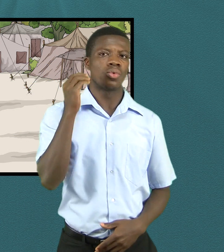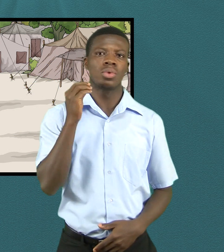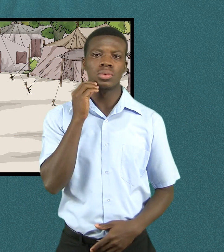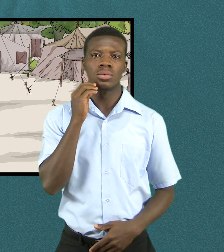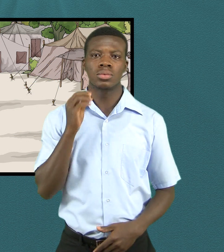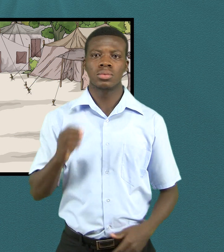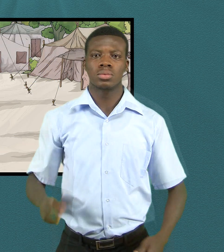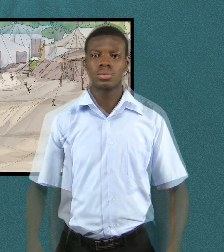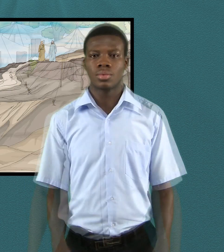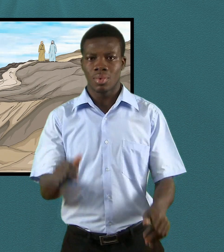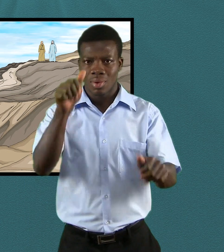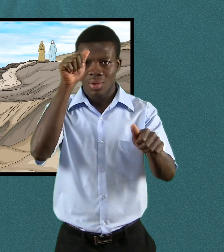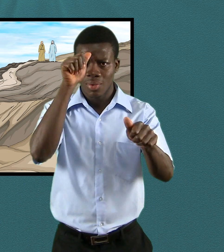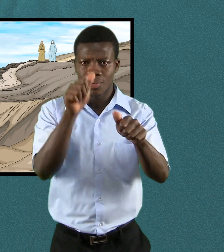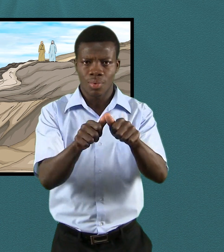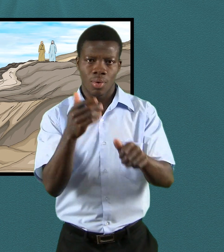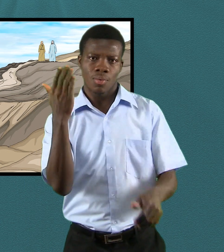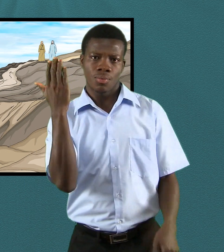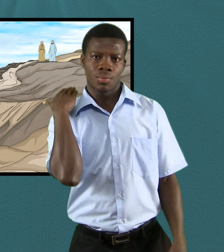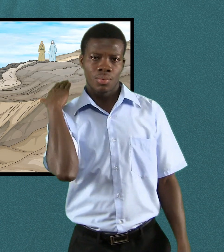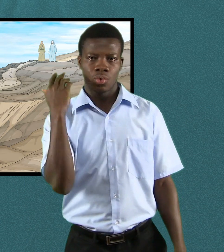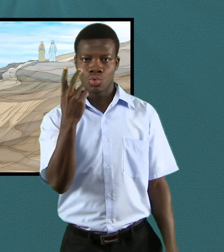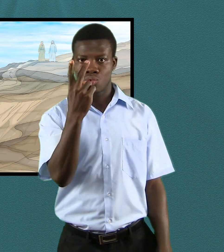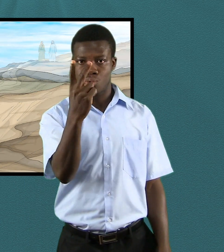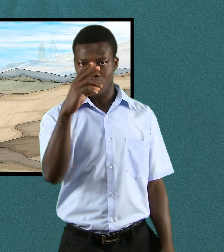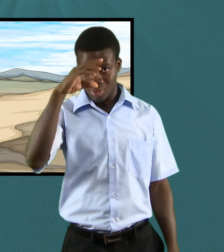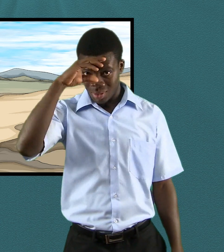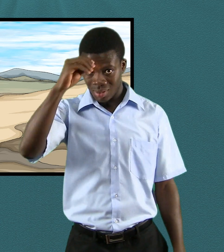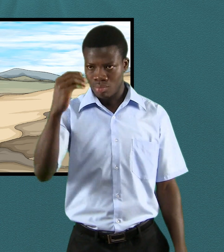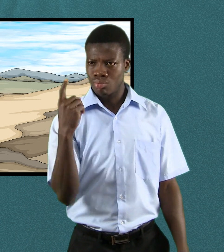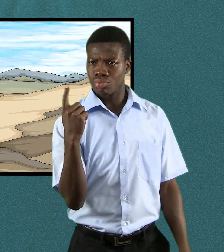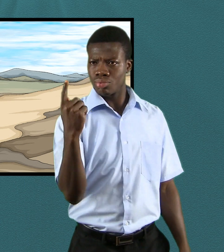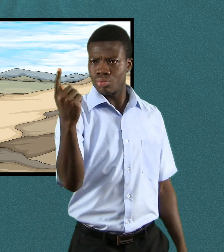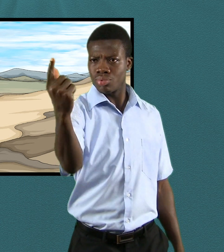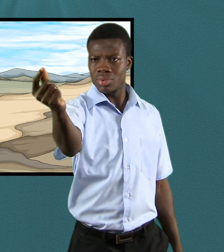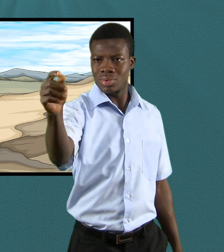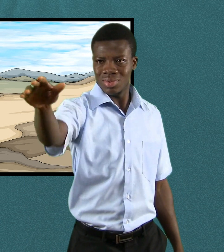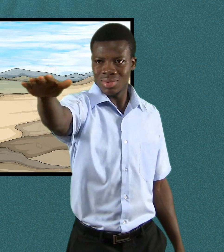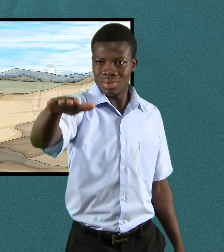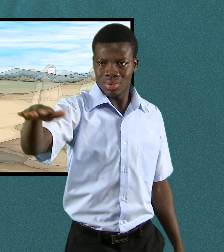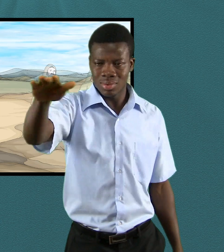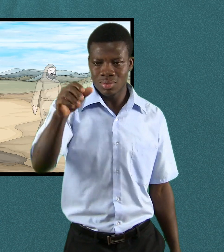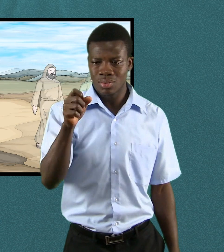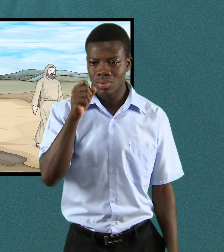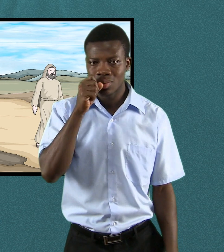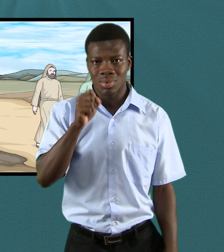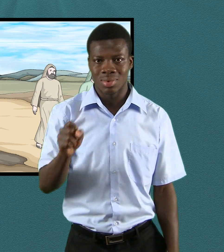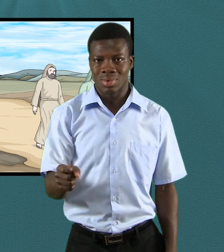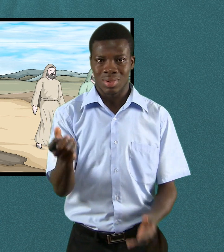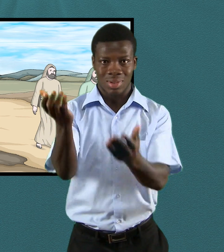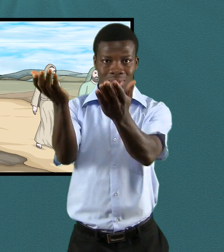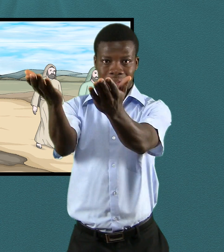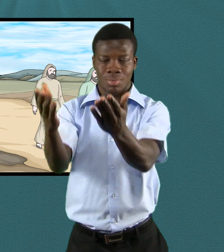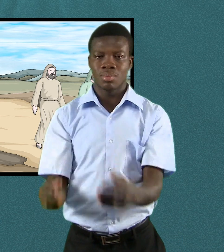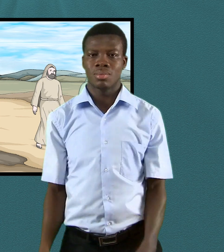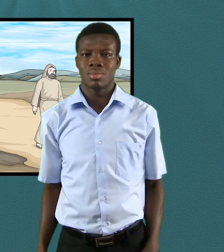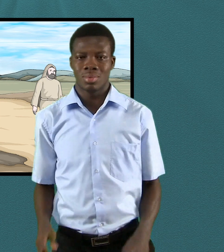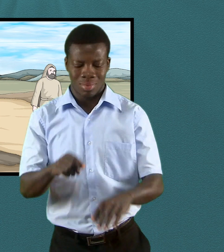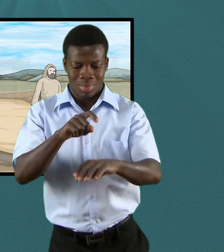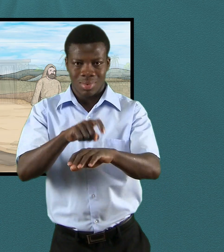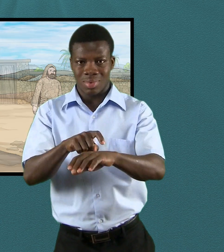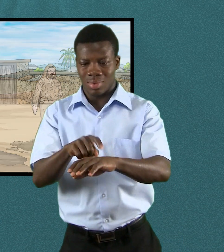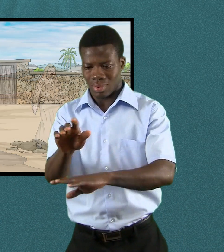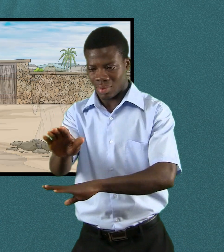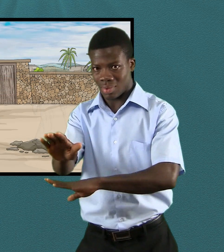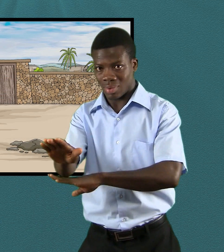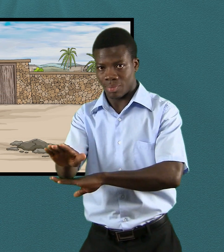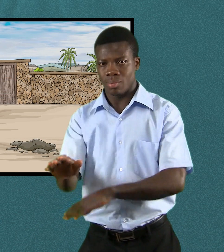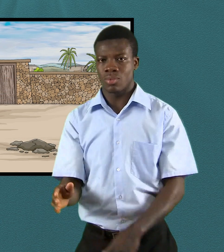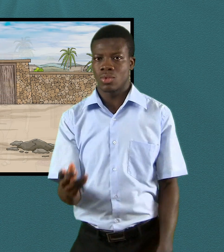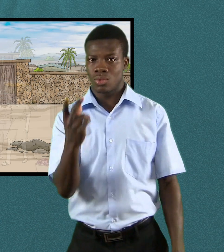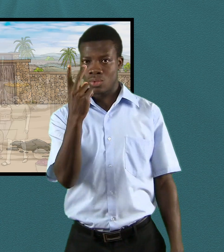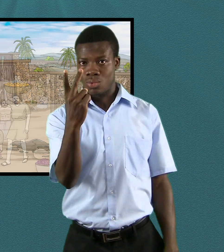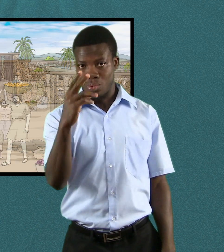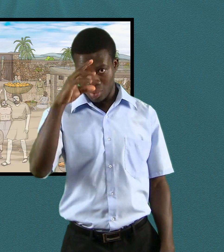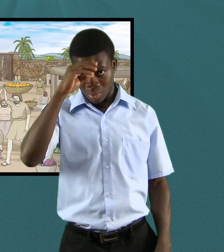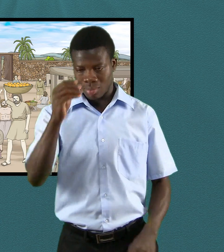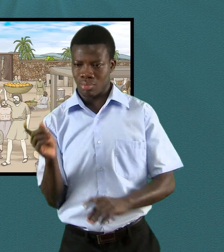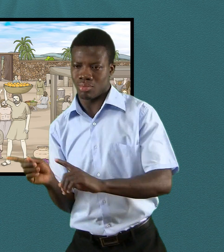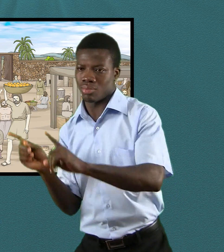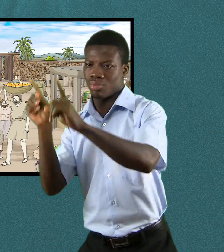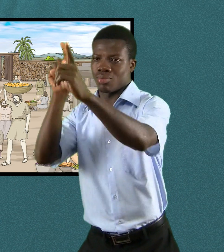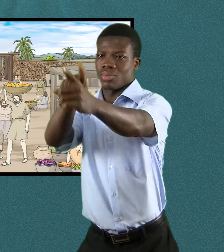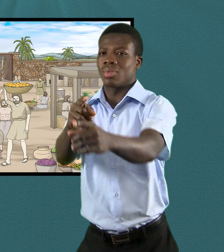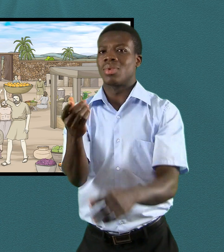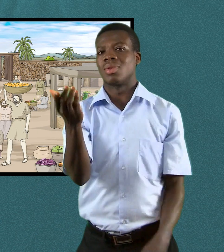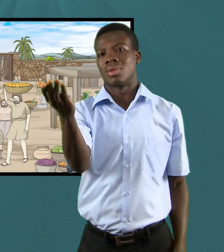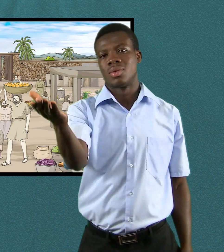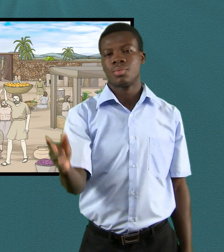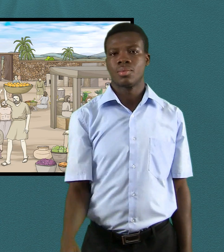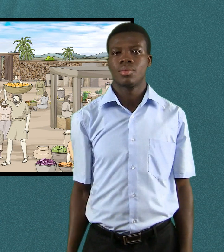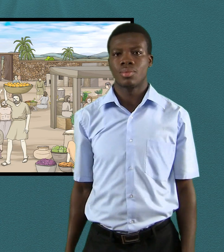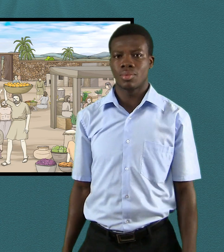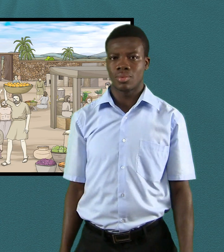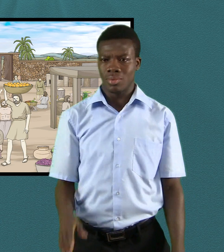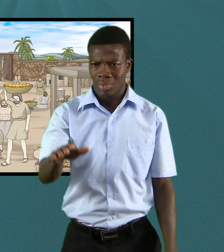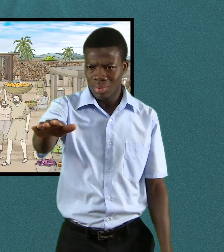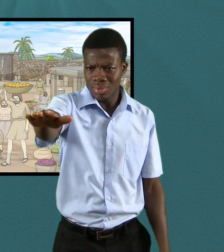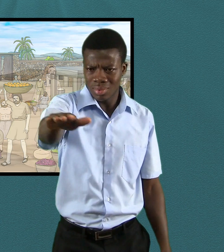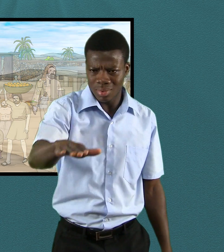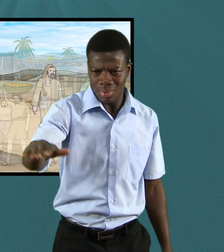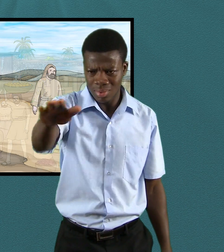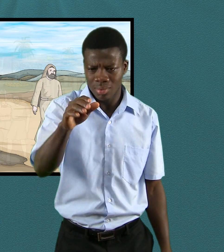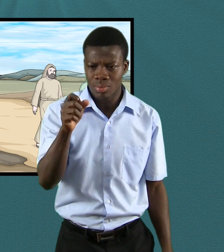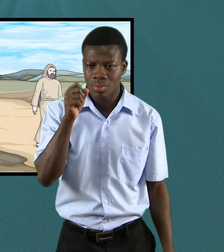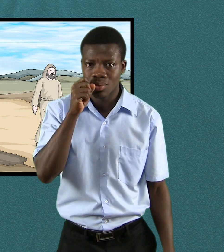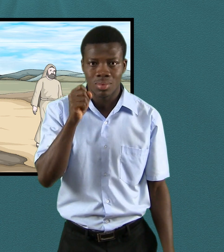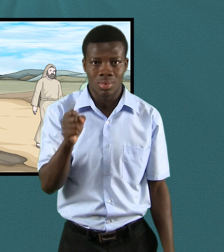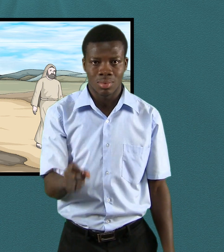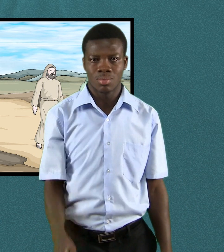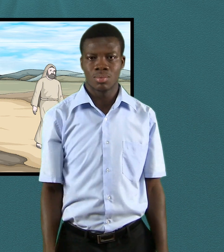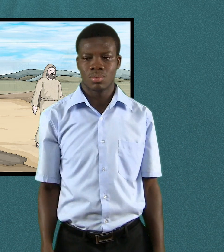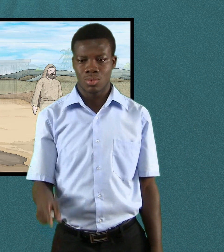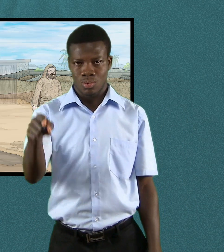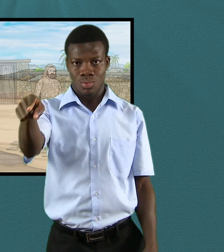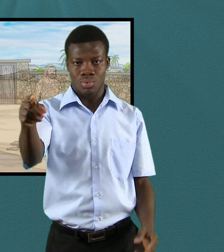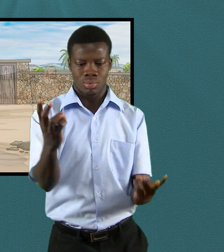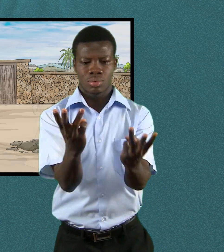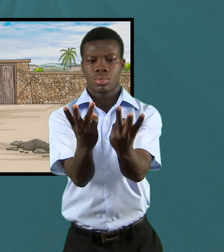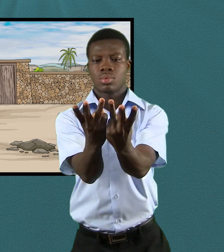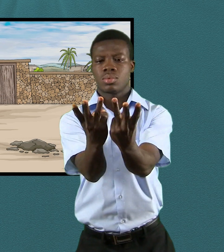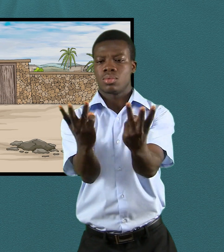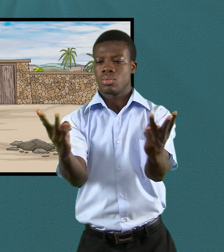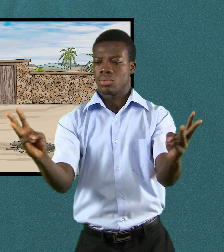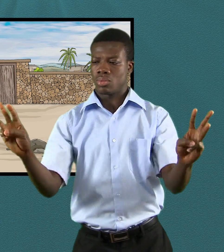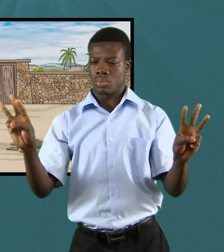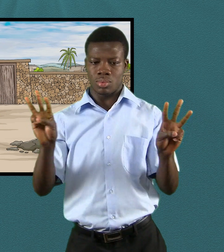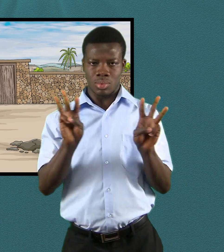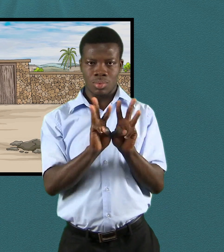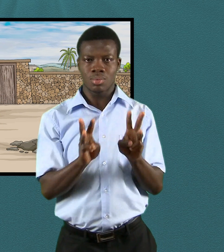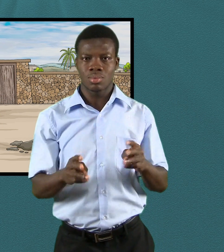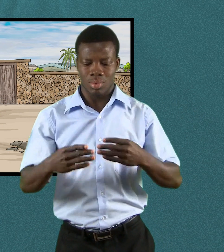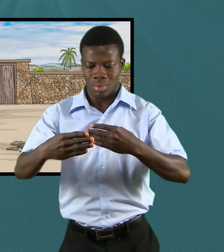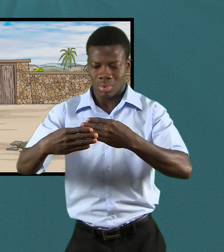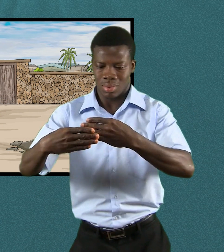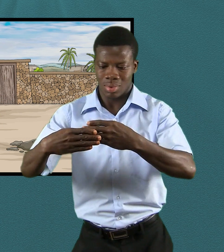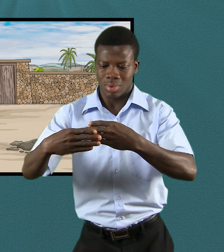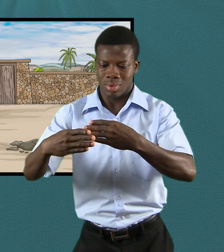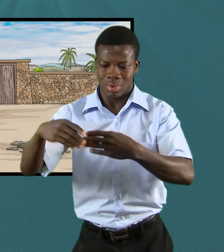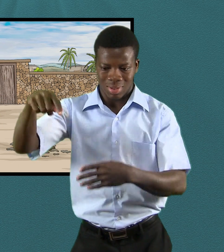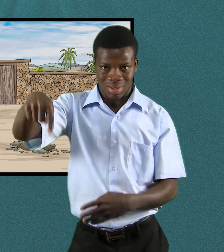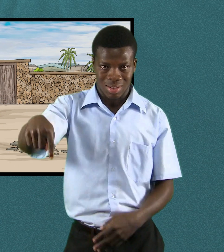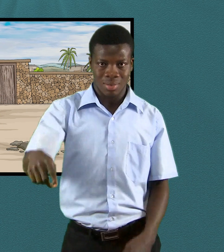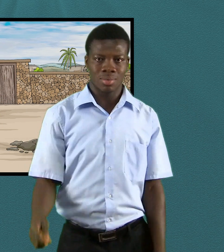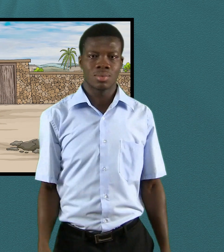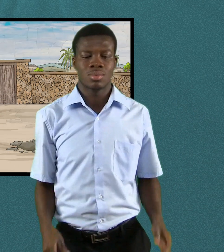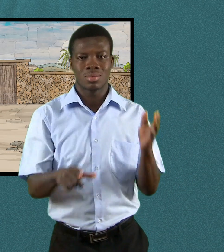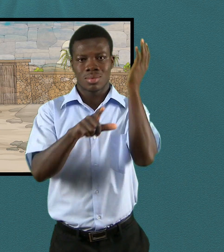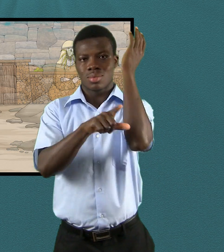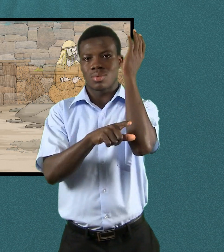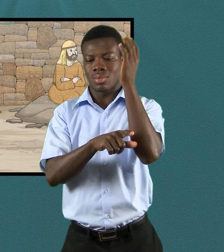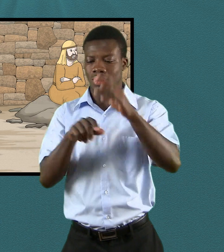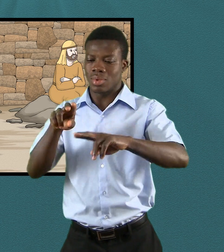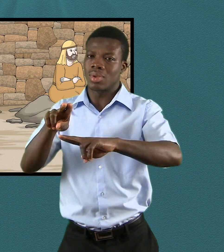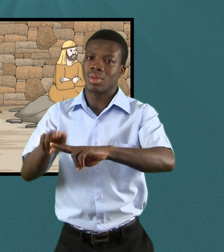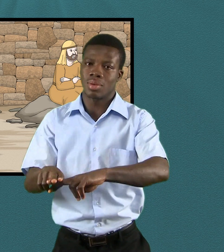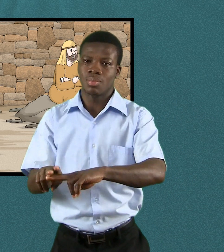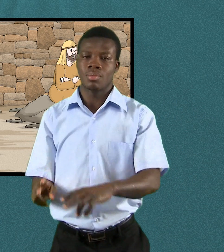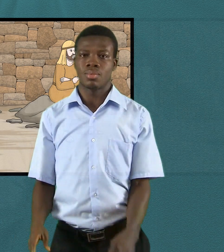Now the two angels arrived at Sodom in the evening, and Lot was sitting in the gateway of the city.